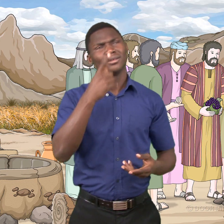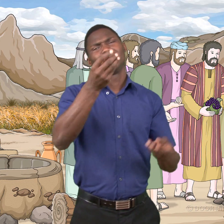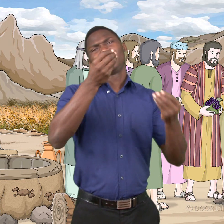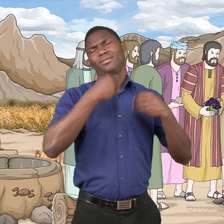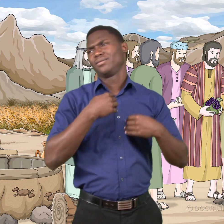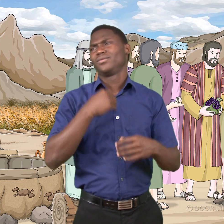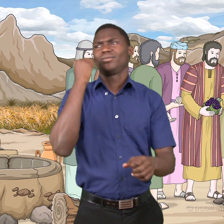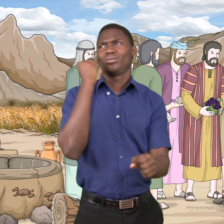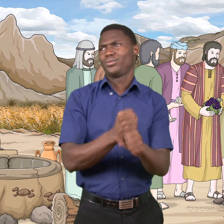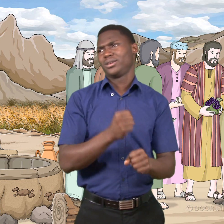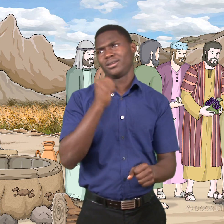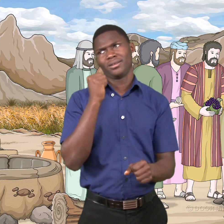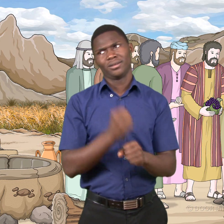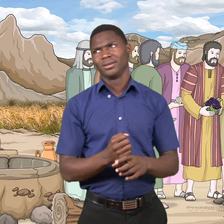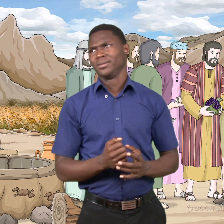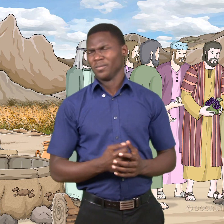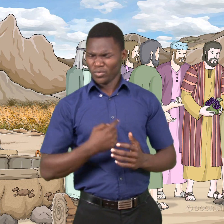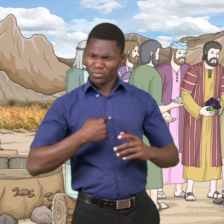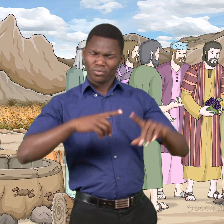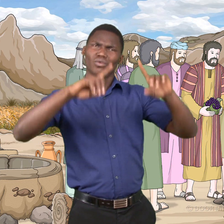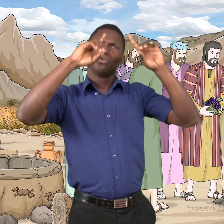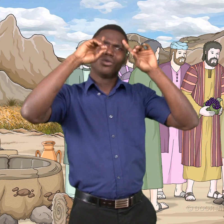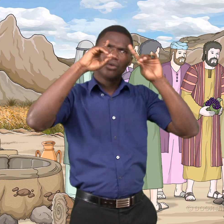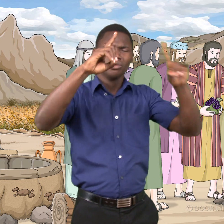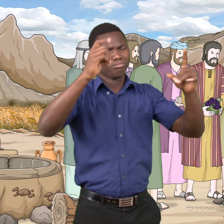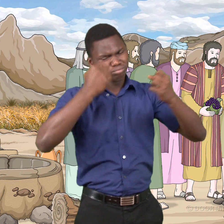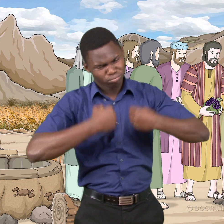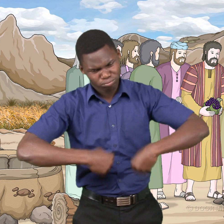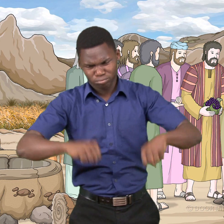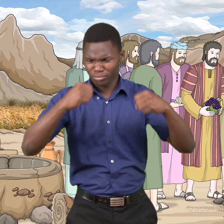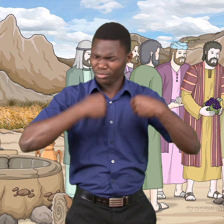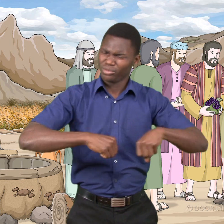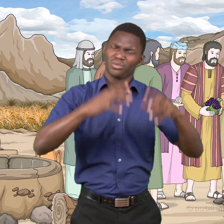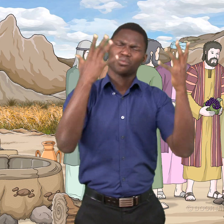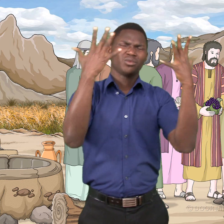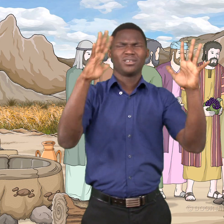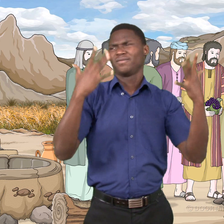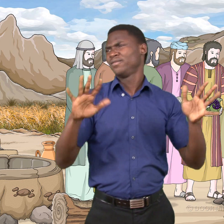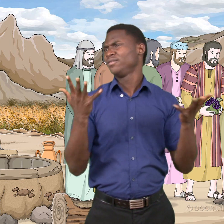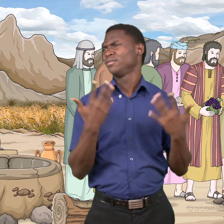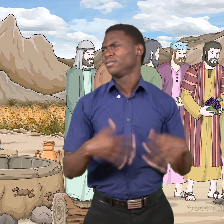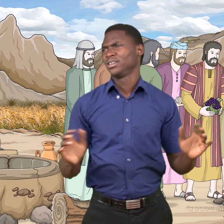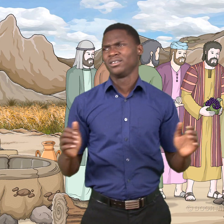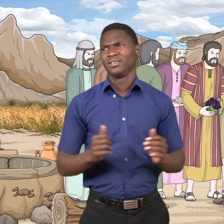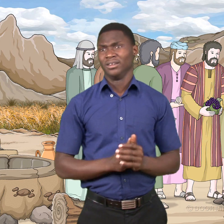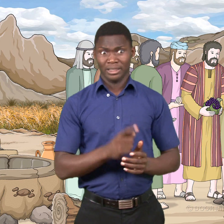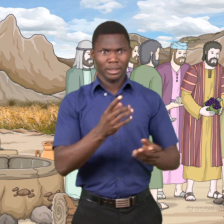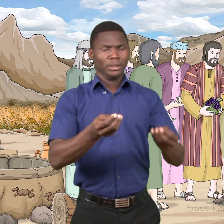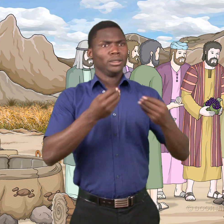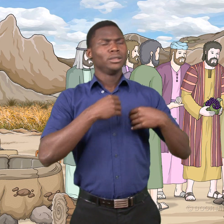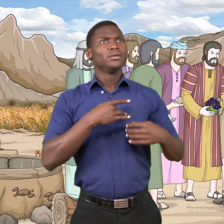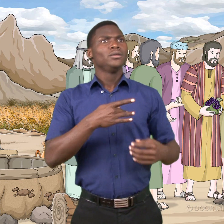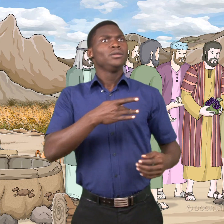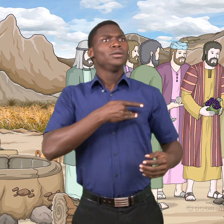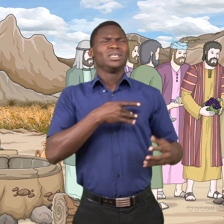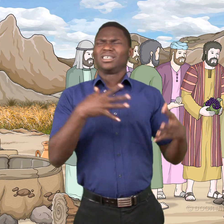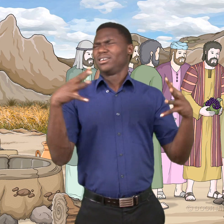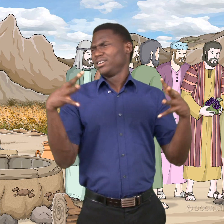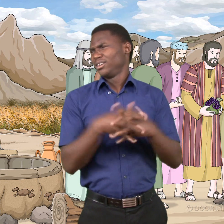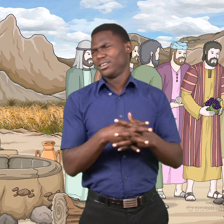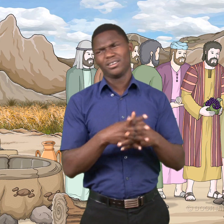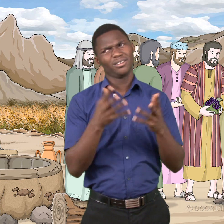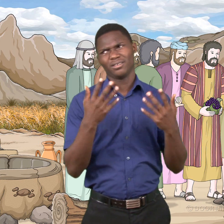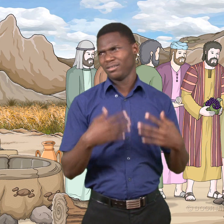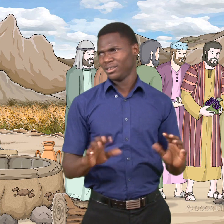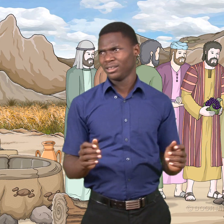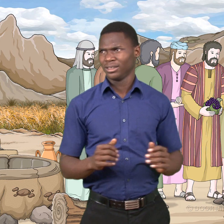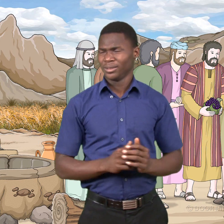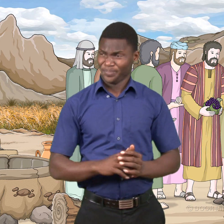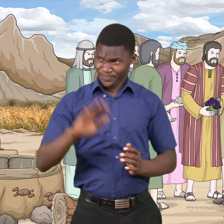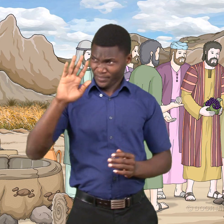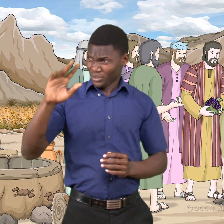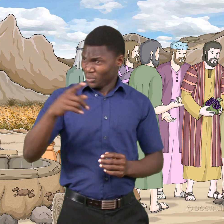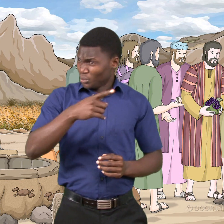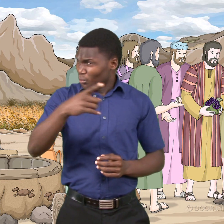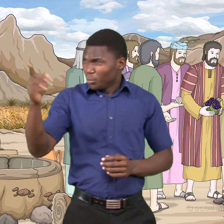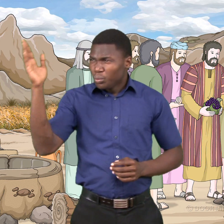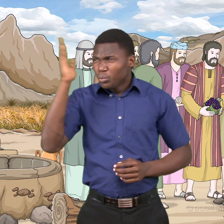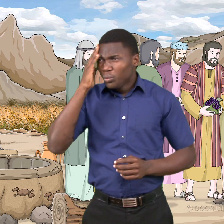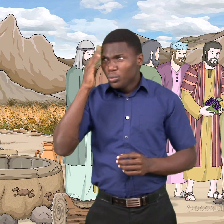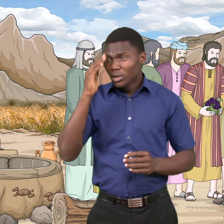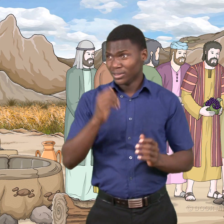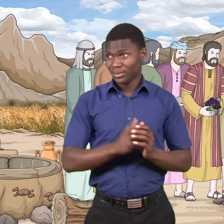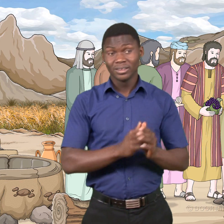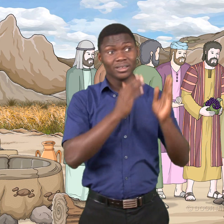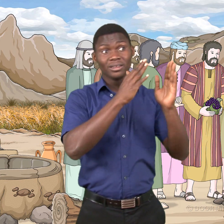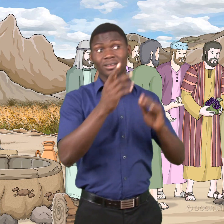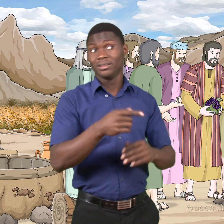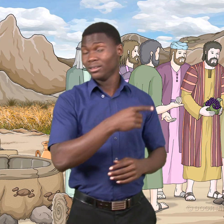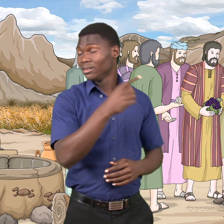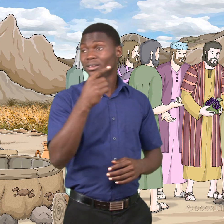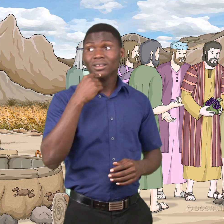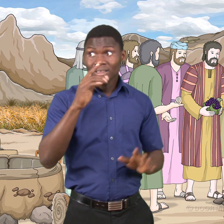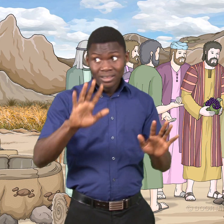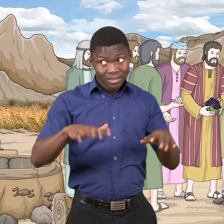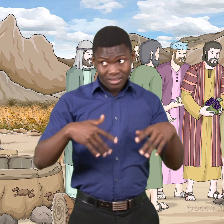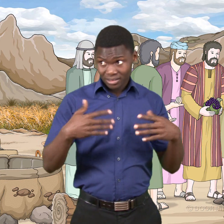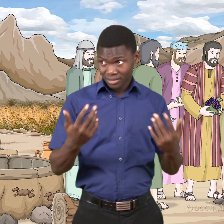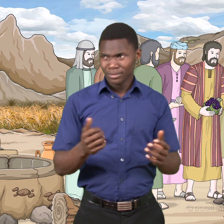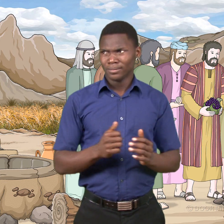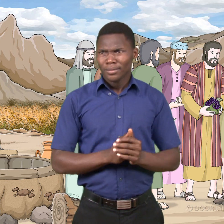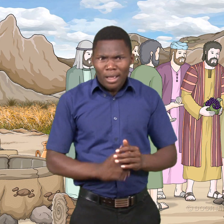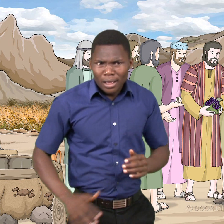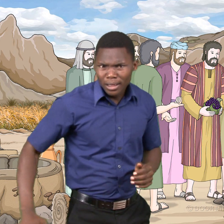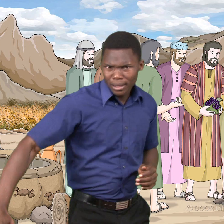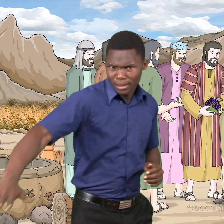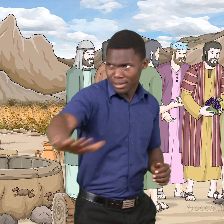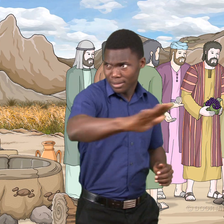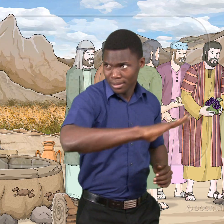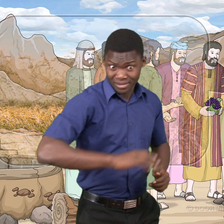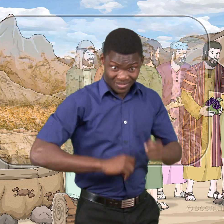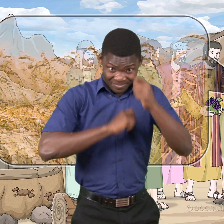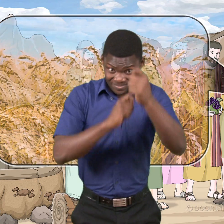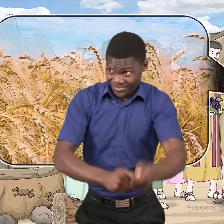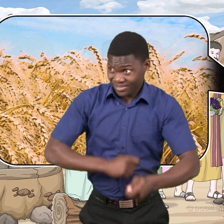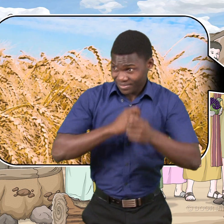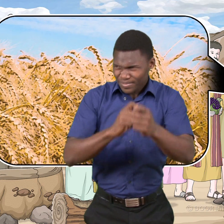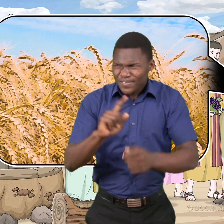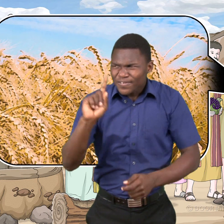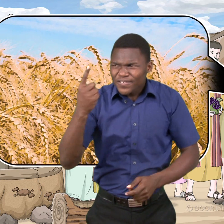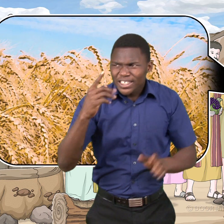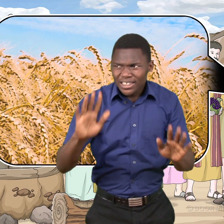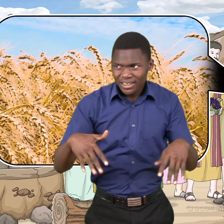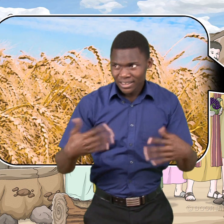Jesus explained, “My food is to do the will of Him who sent Me and to finish His work.